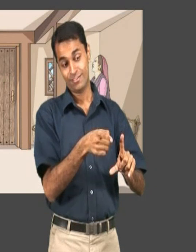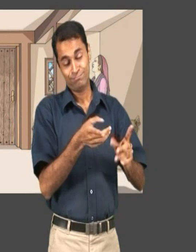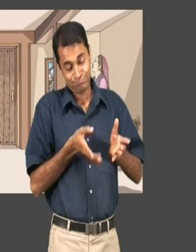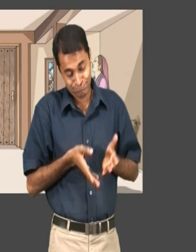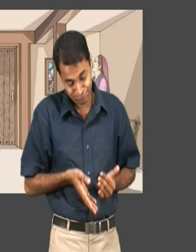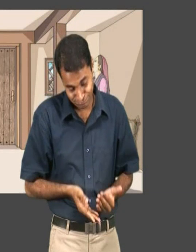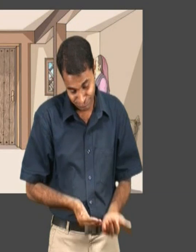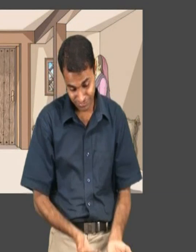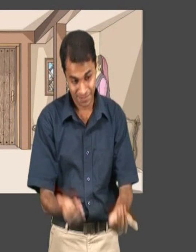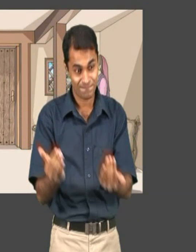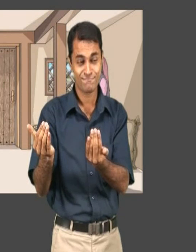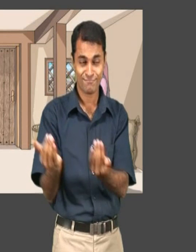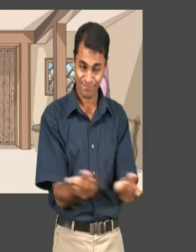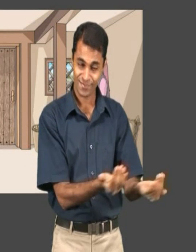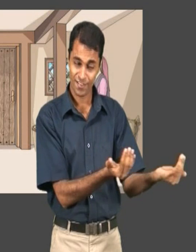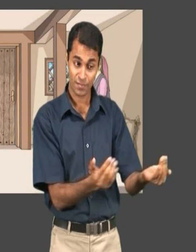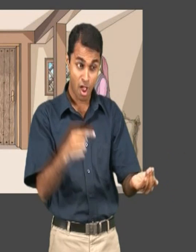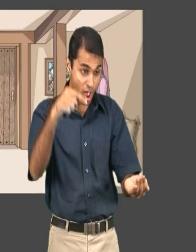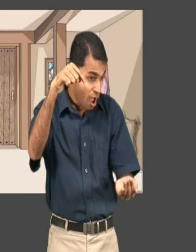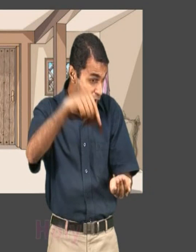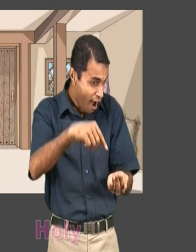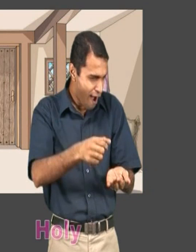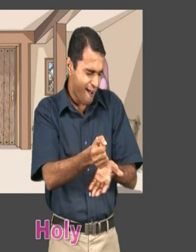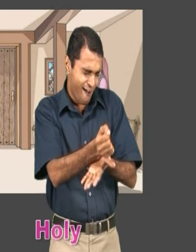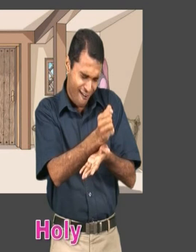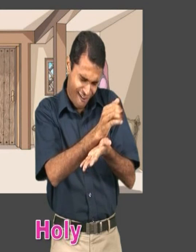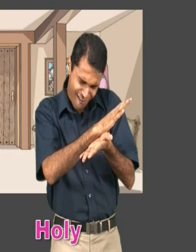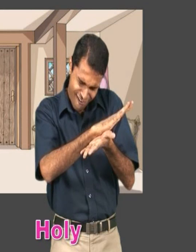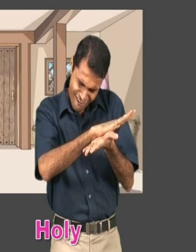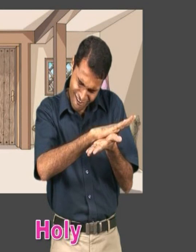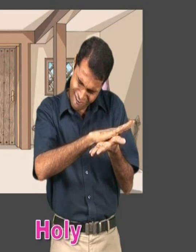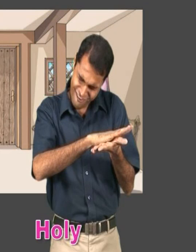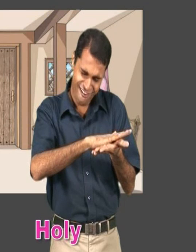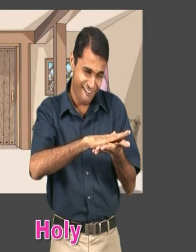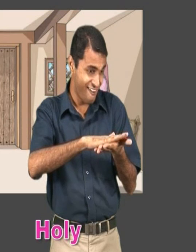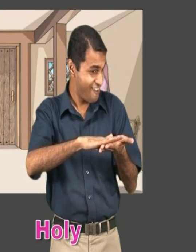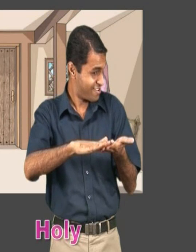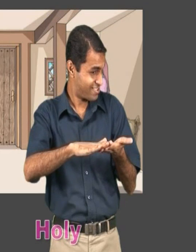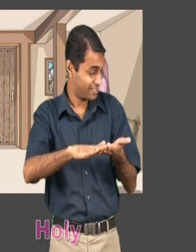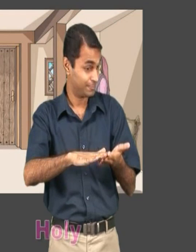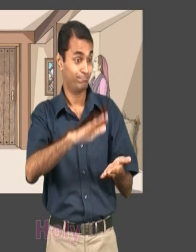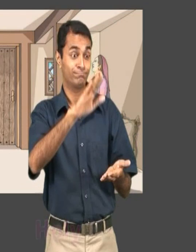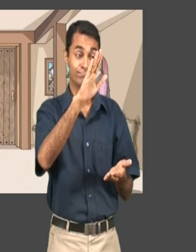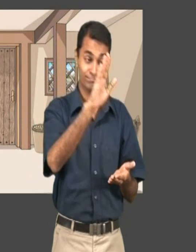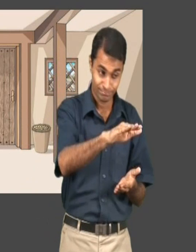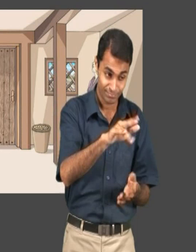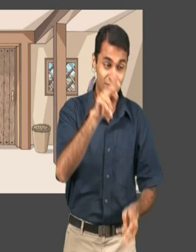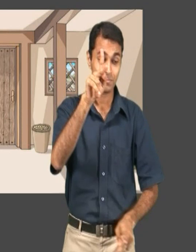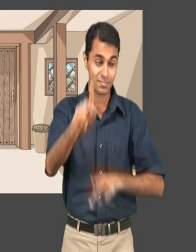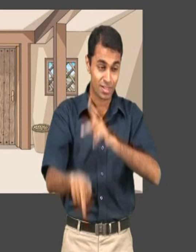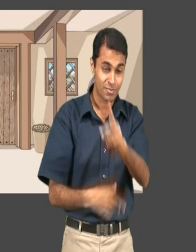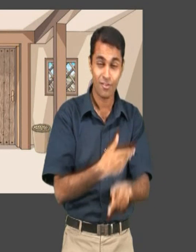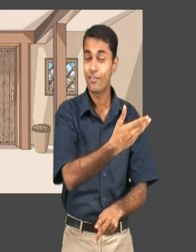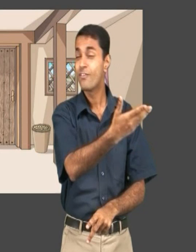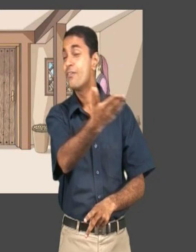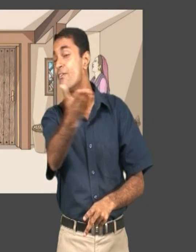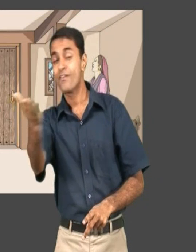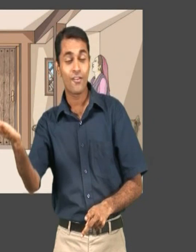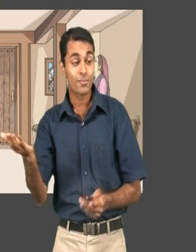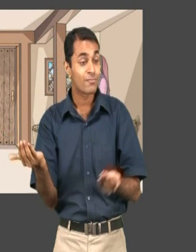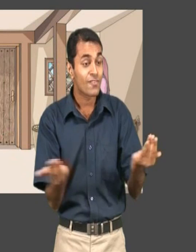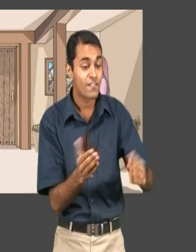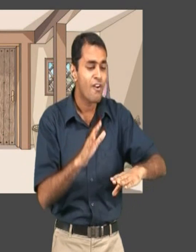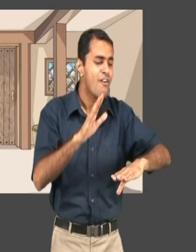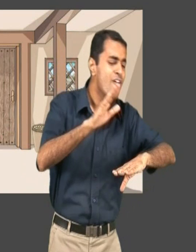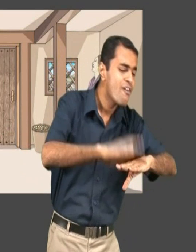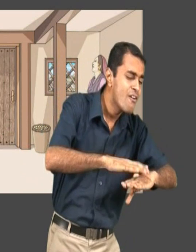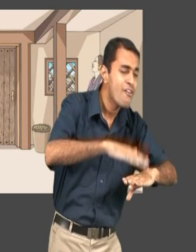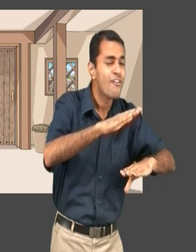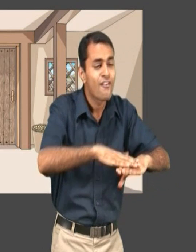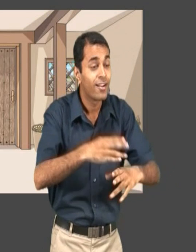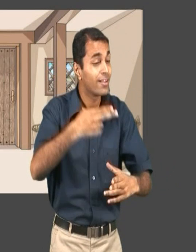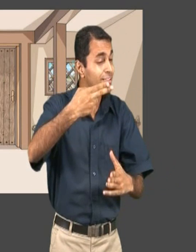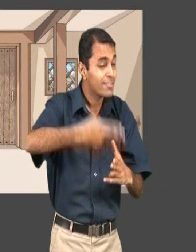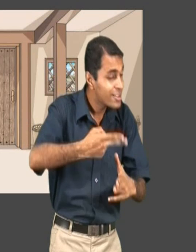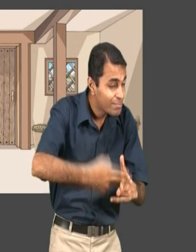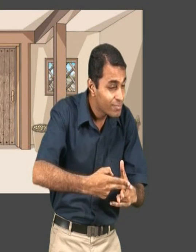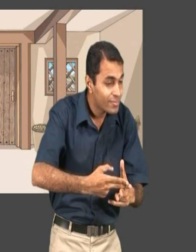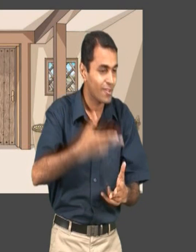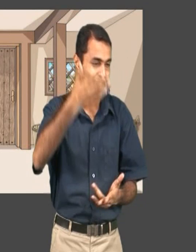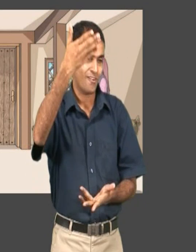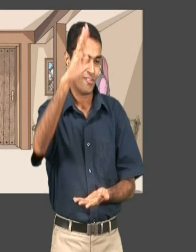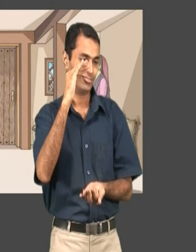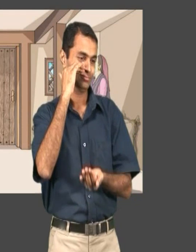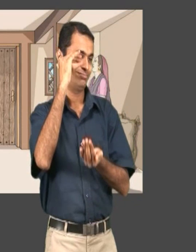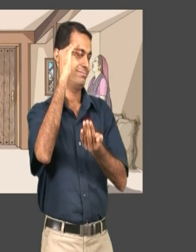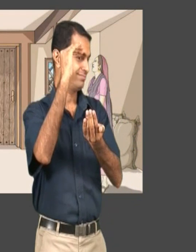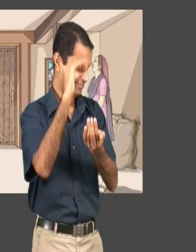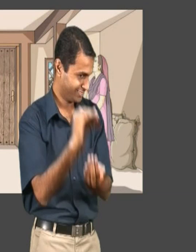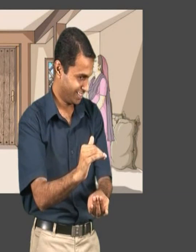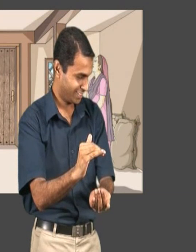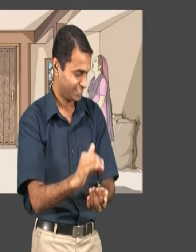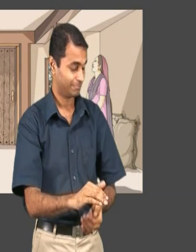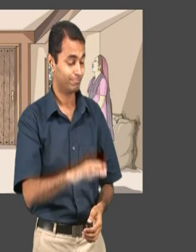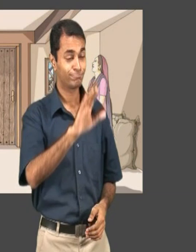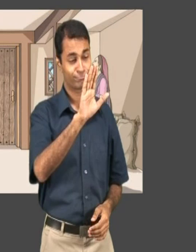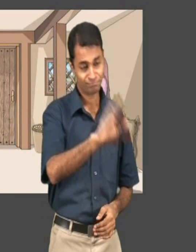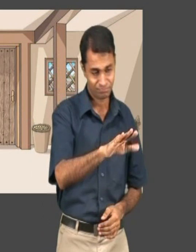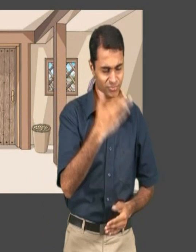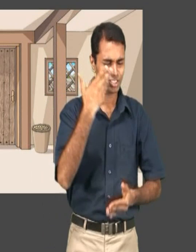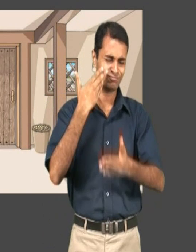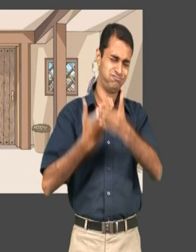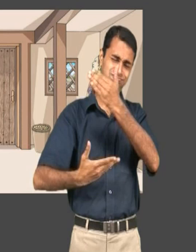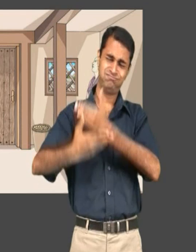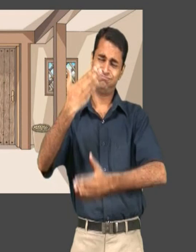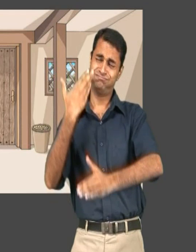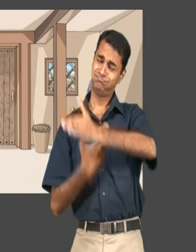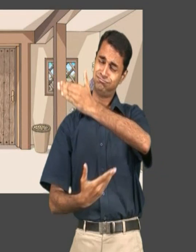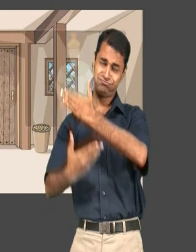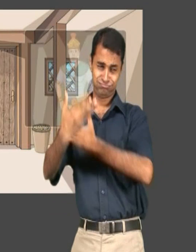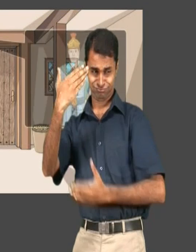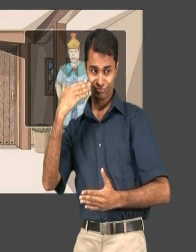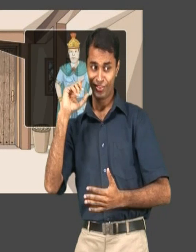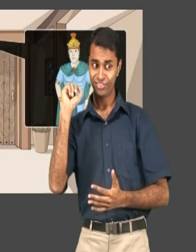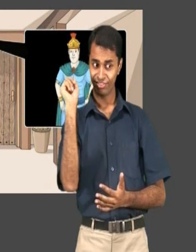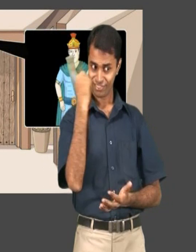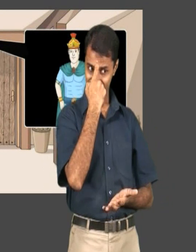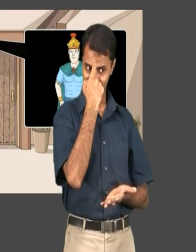He will be great and will be called the Son of the Most High.